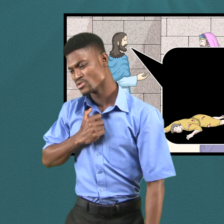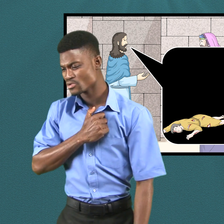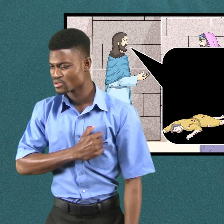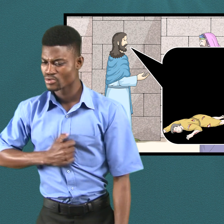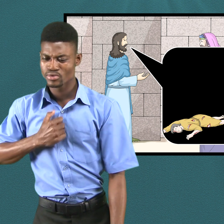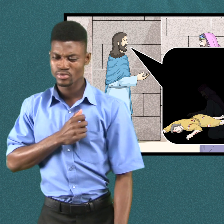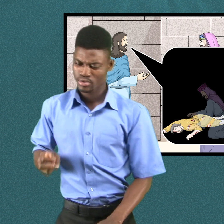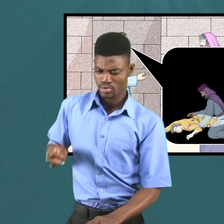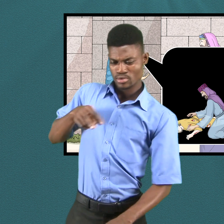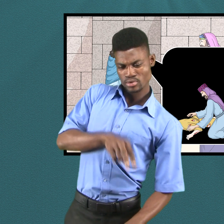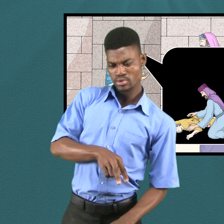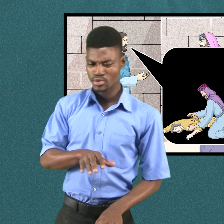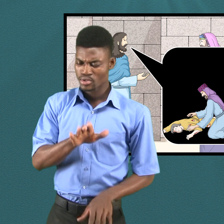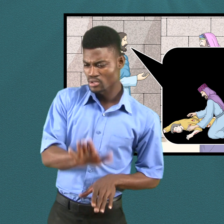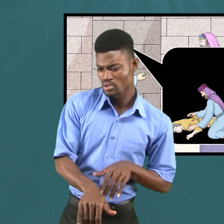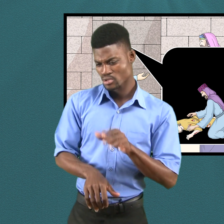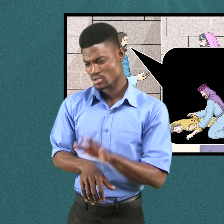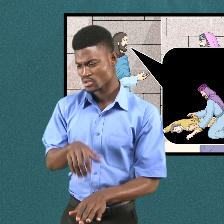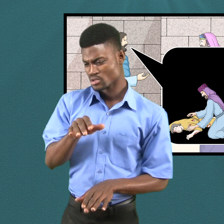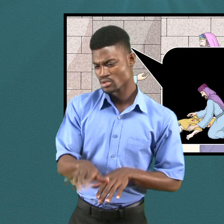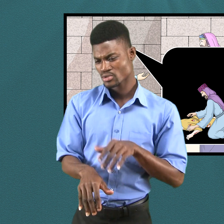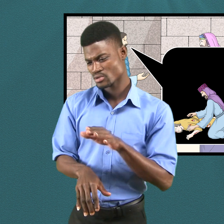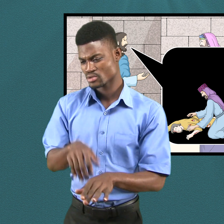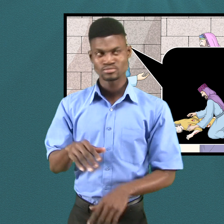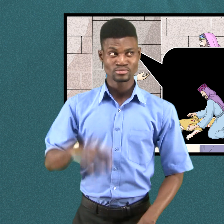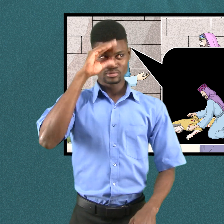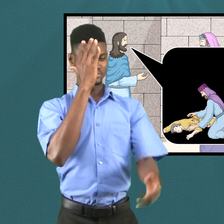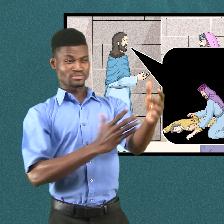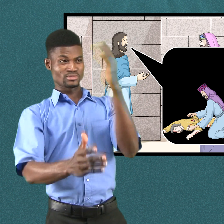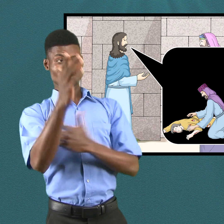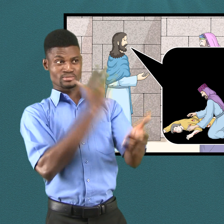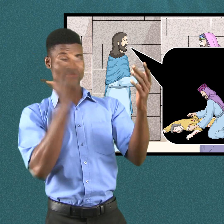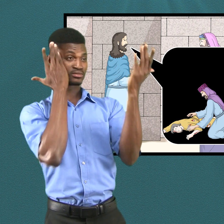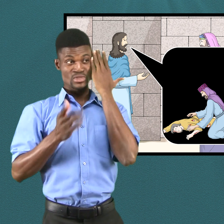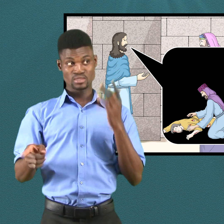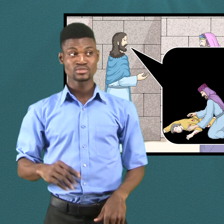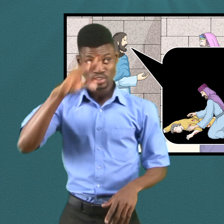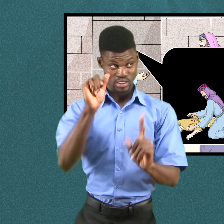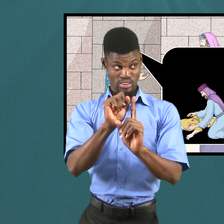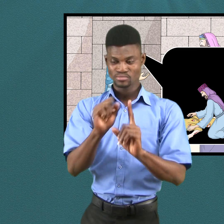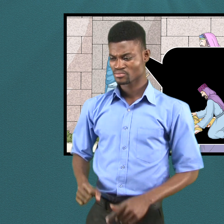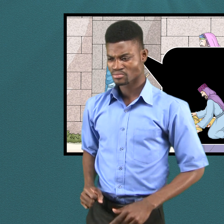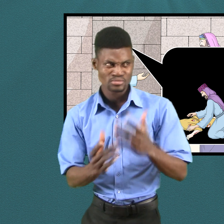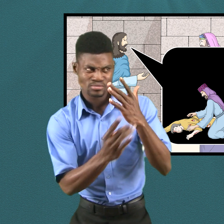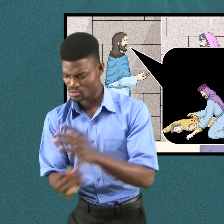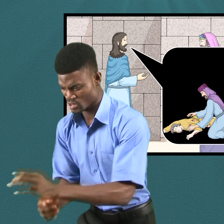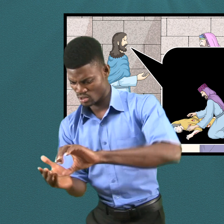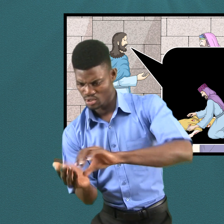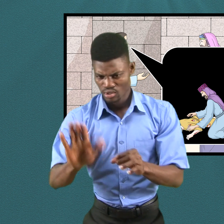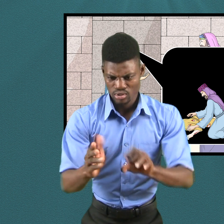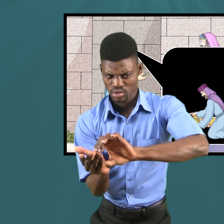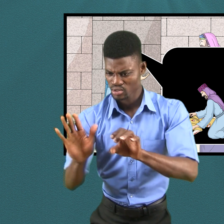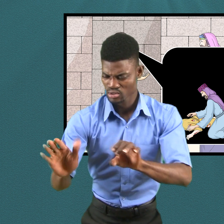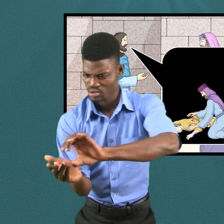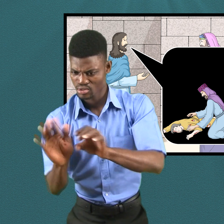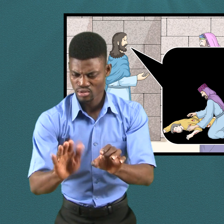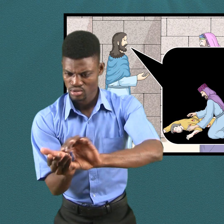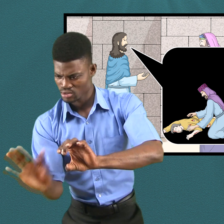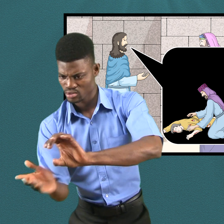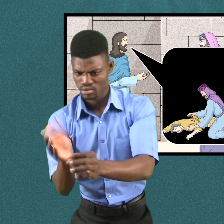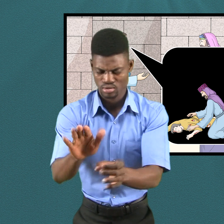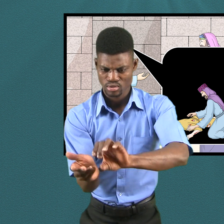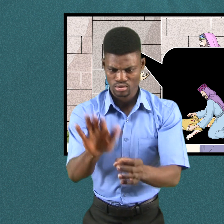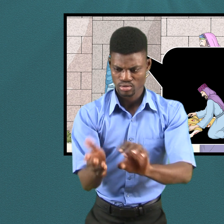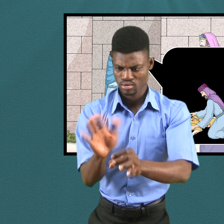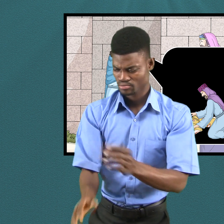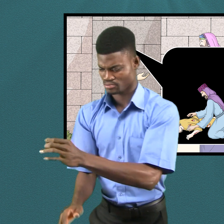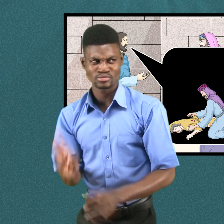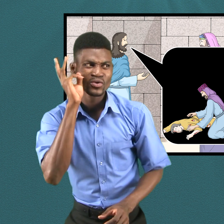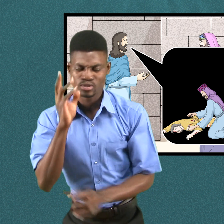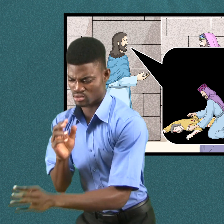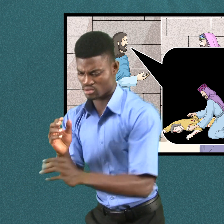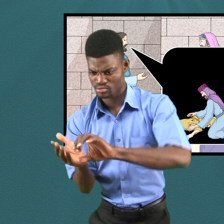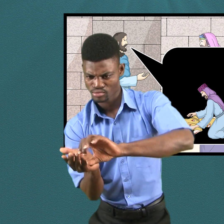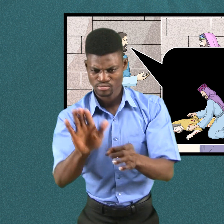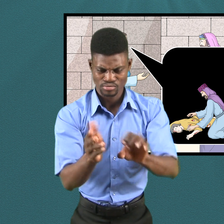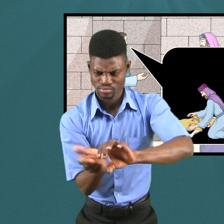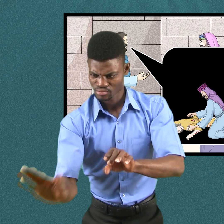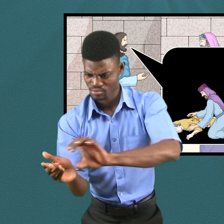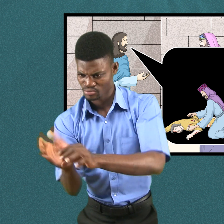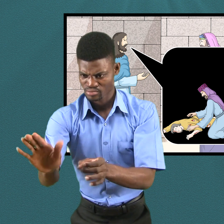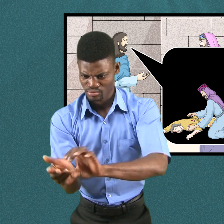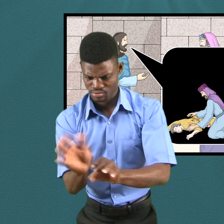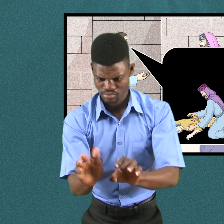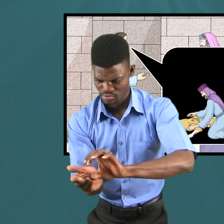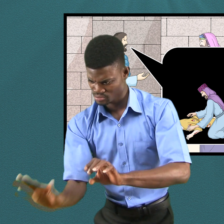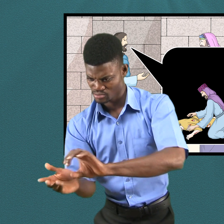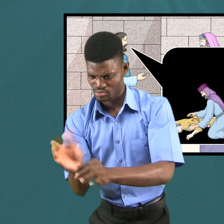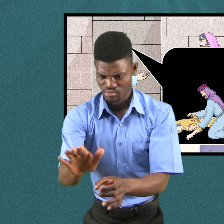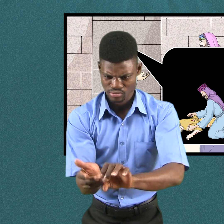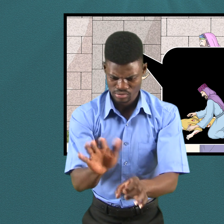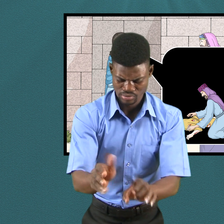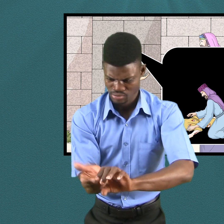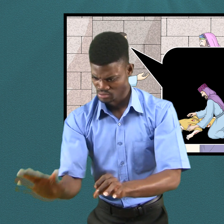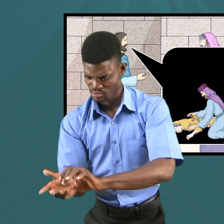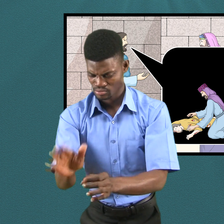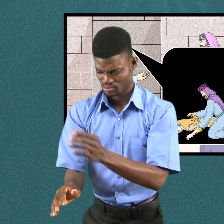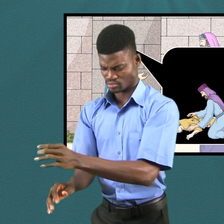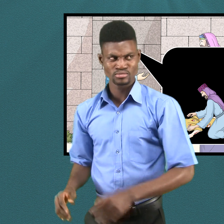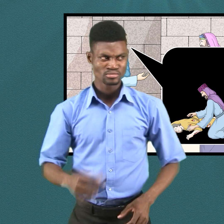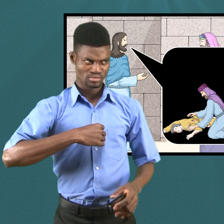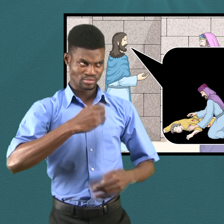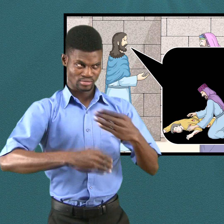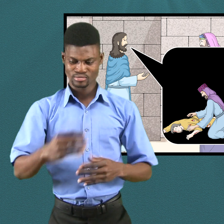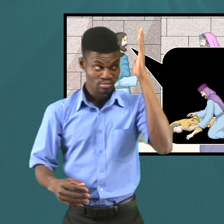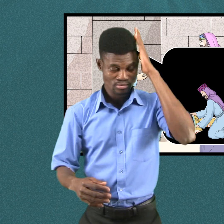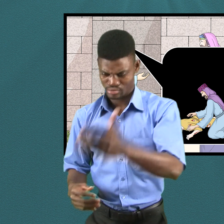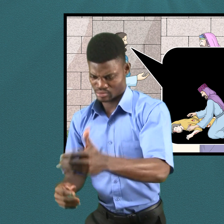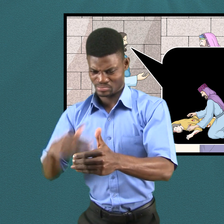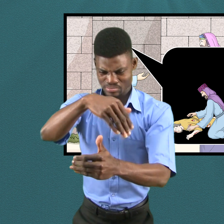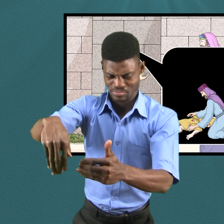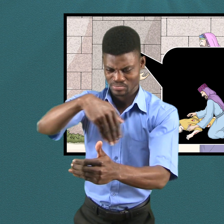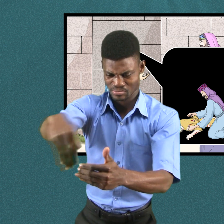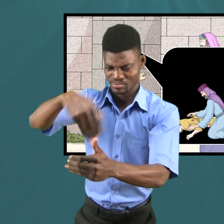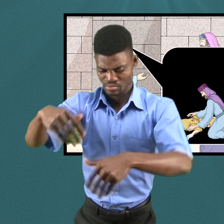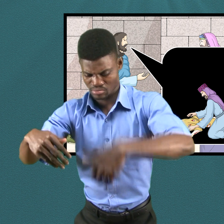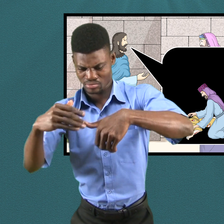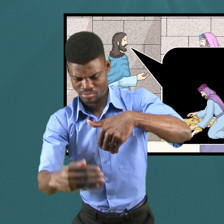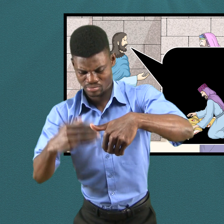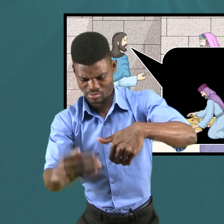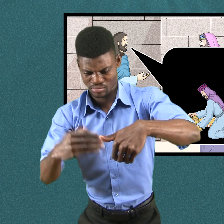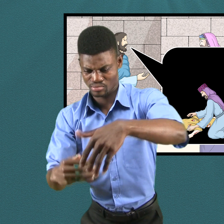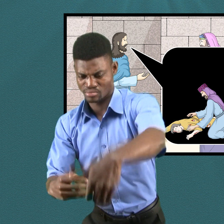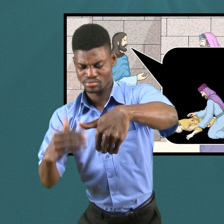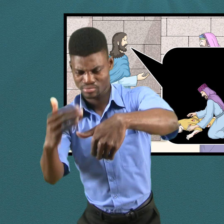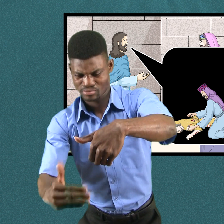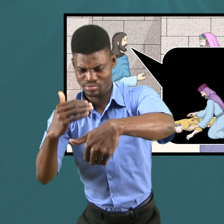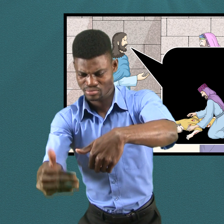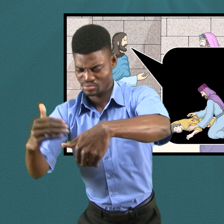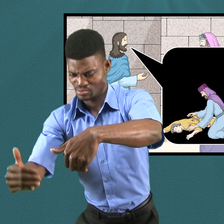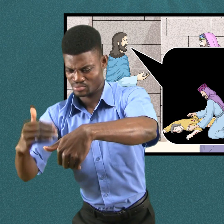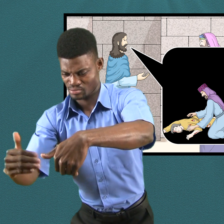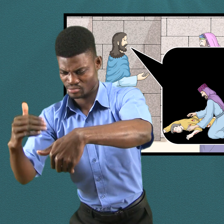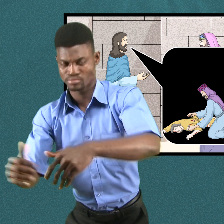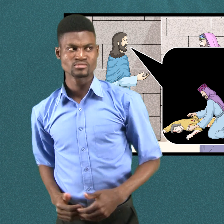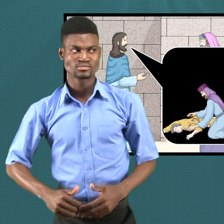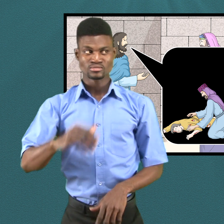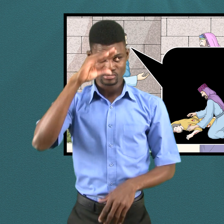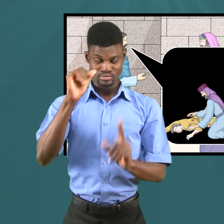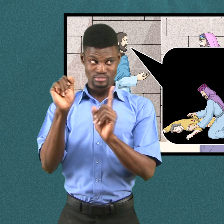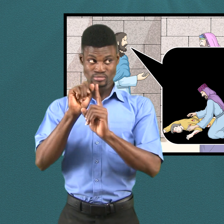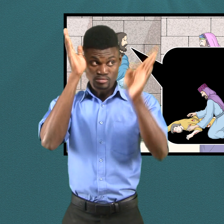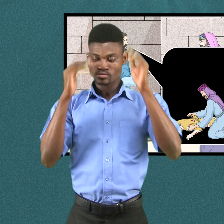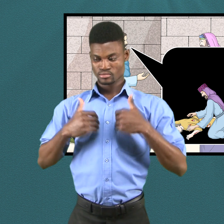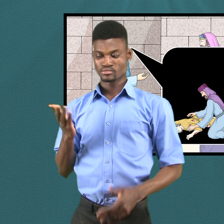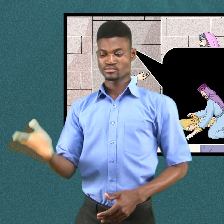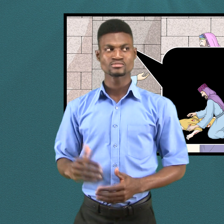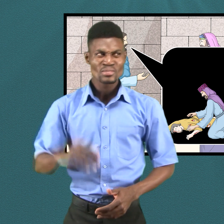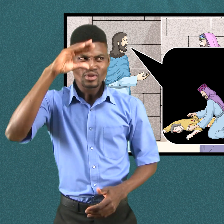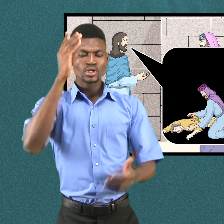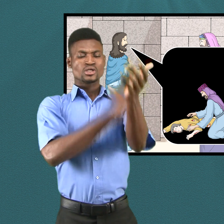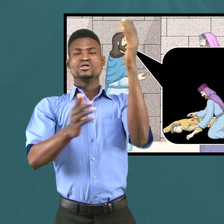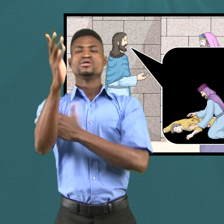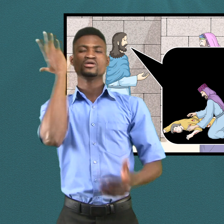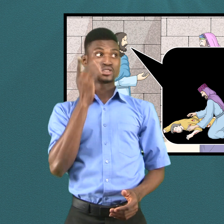He went to him and bandaged his wounds, pouring on oil and wine.